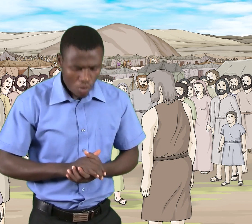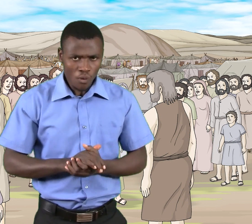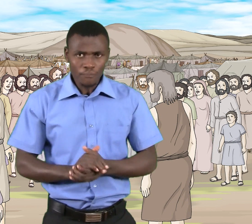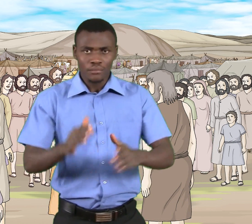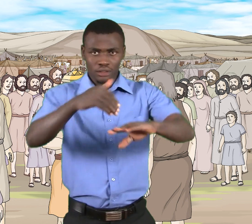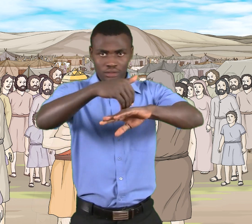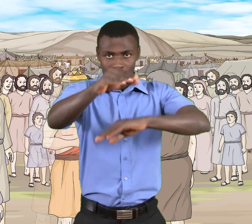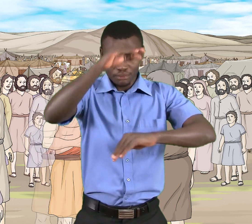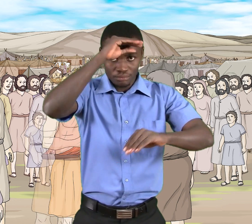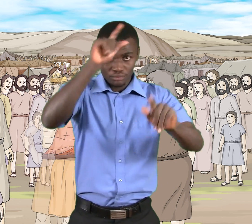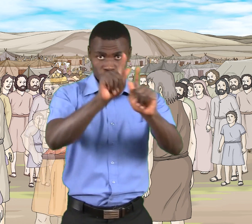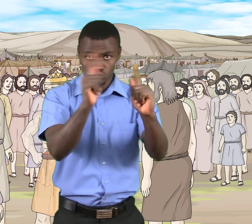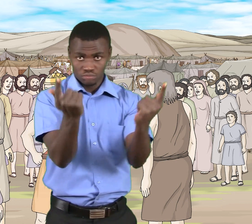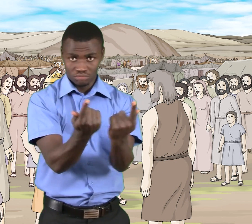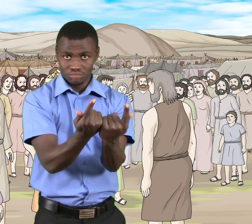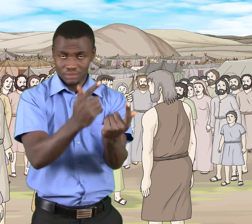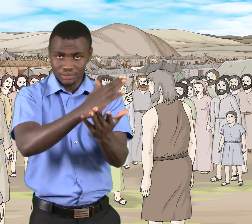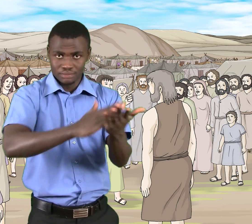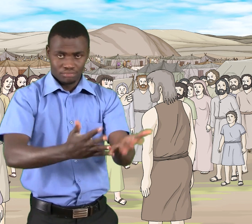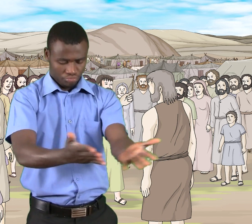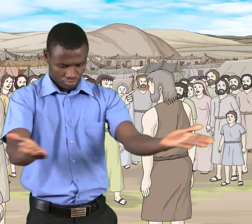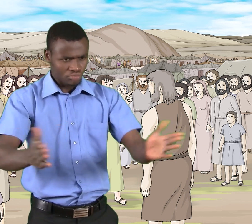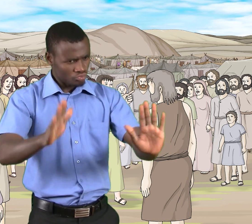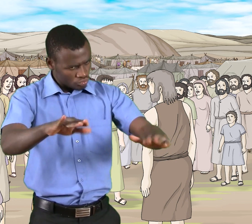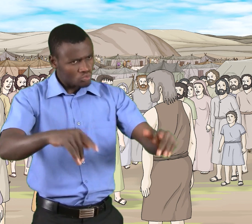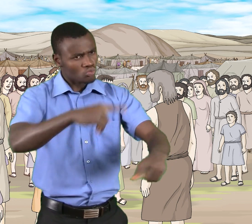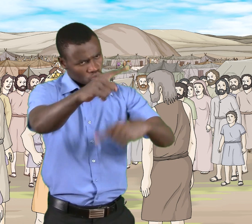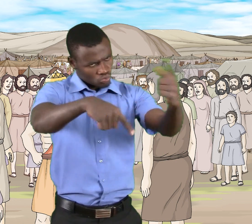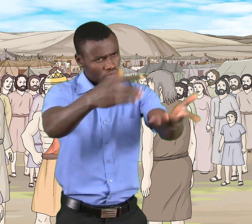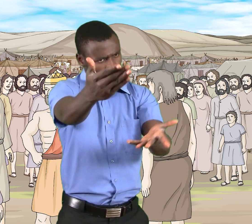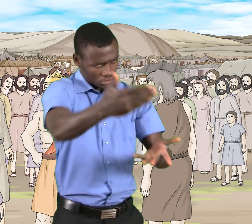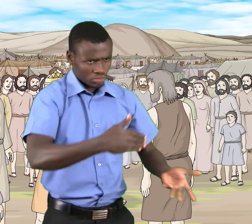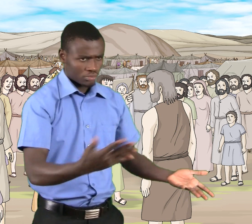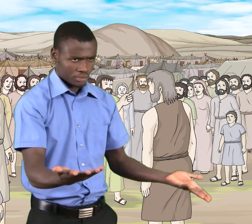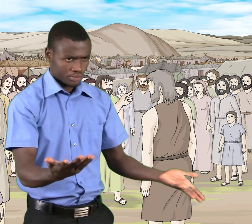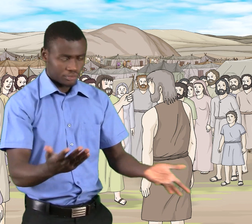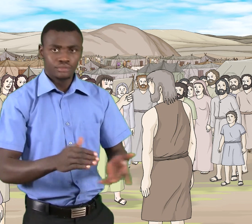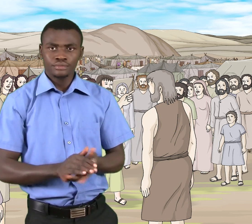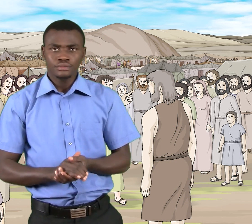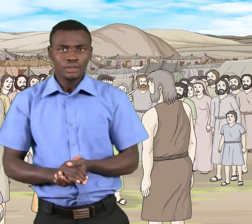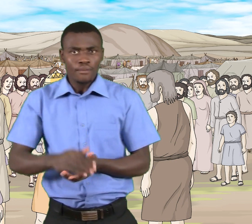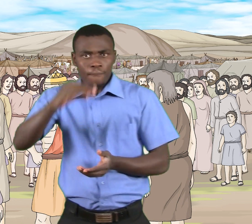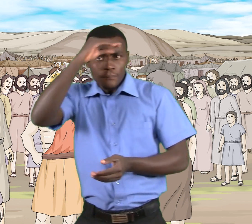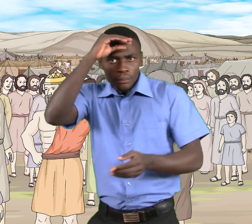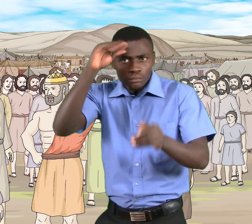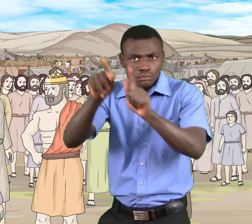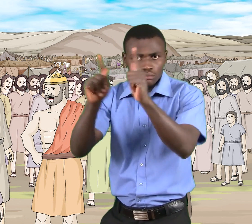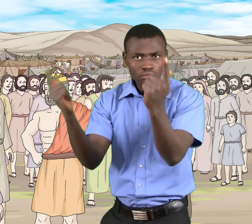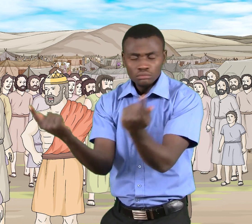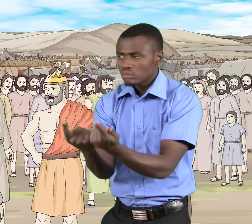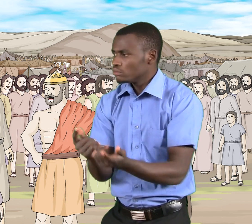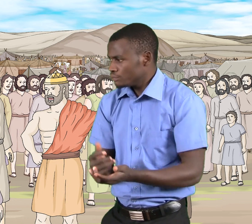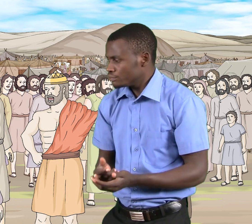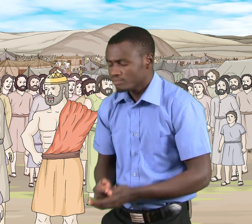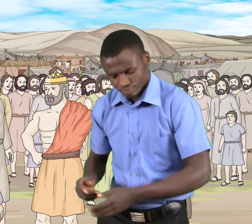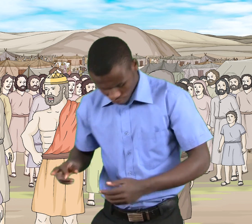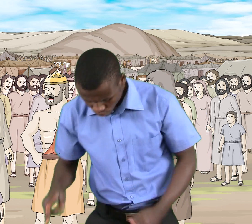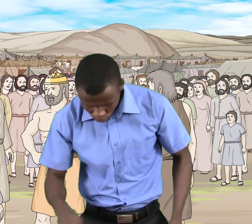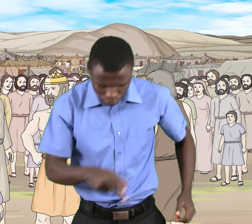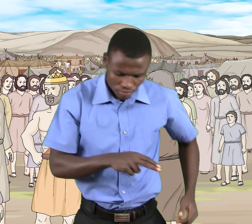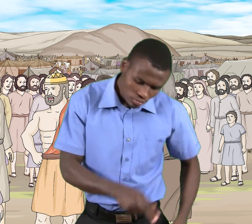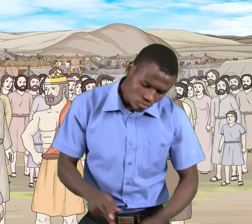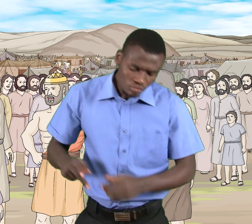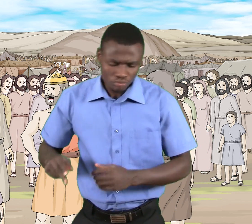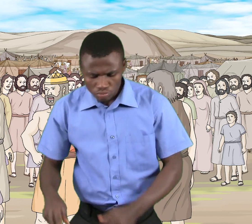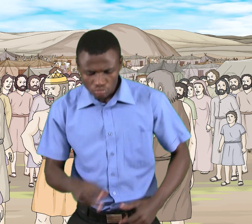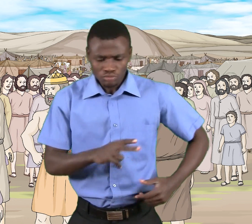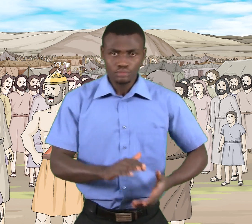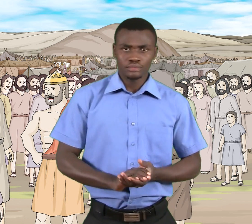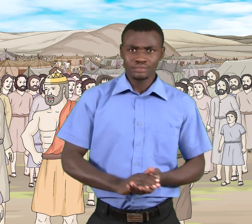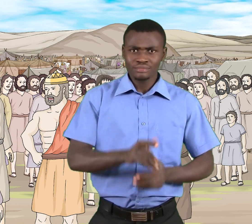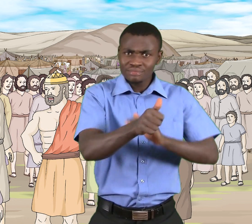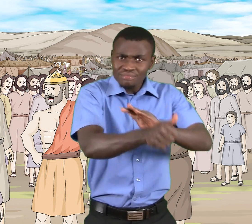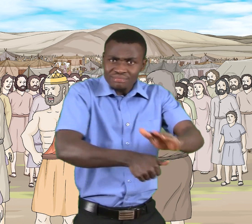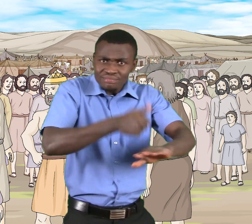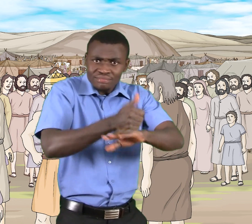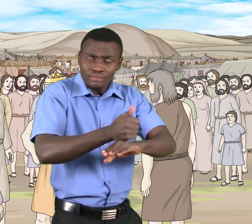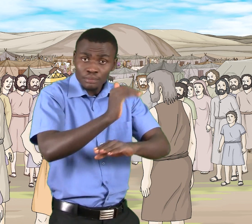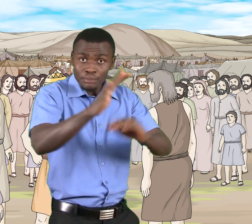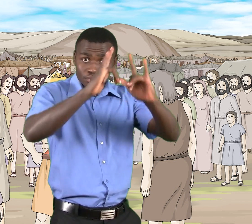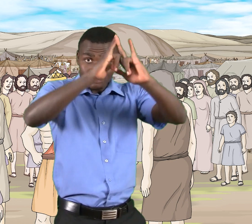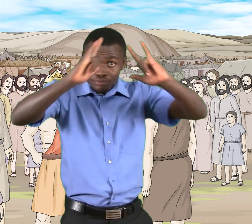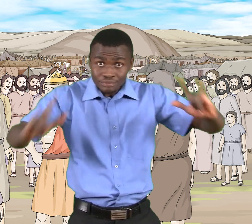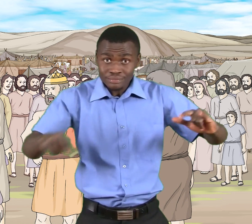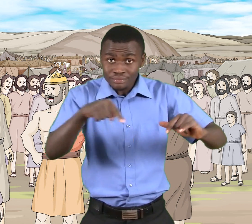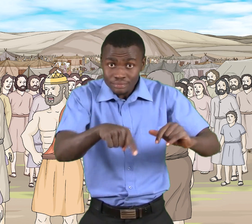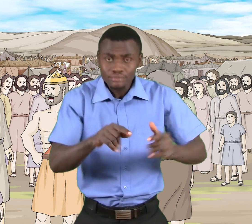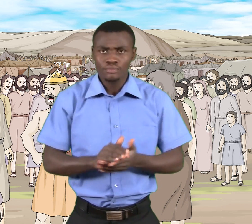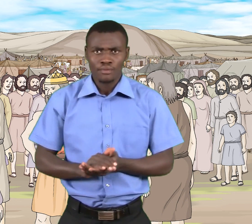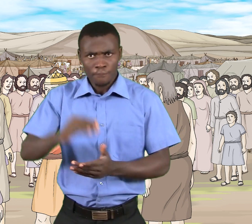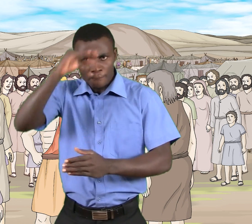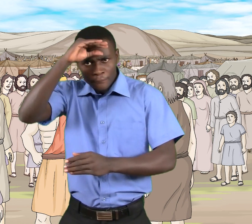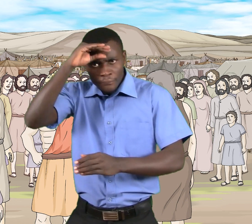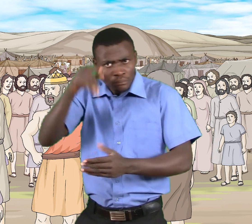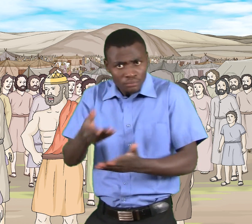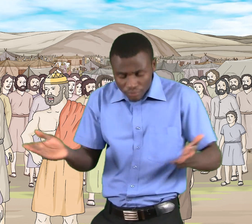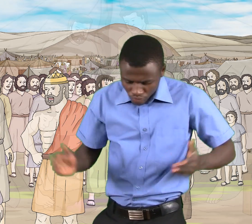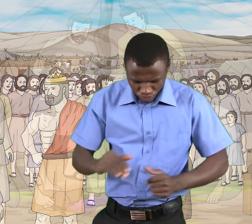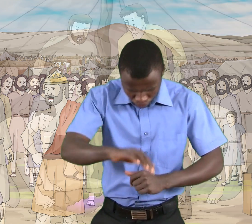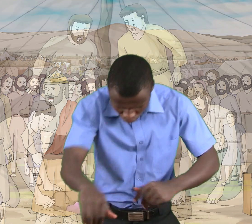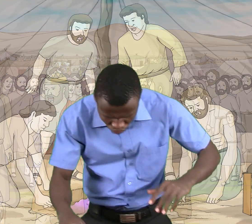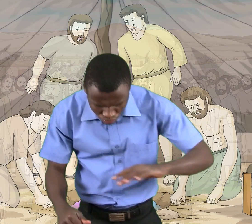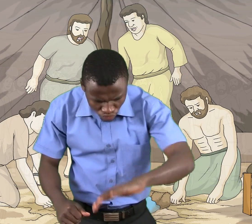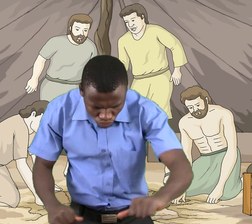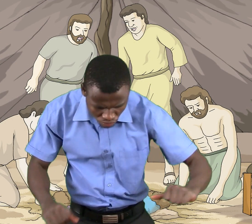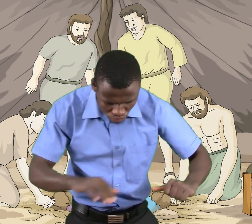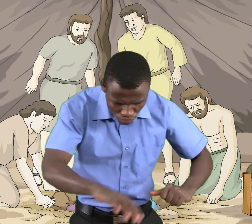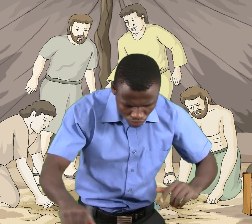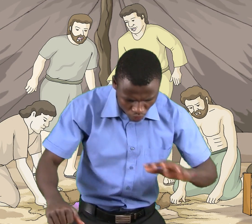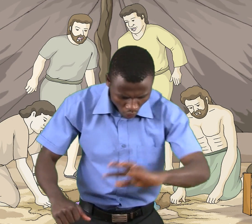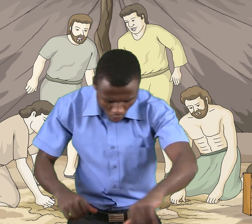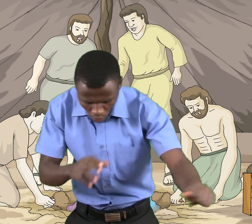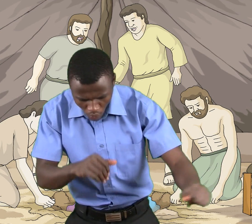They are hidden in the ground inside my tent, with the silver underneath.”